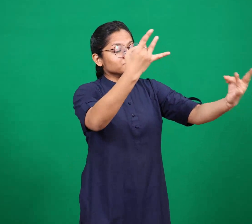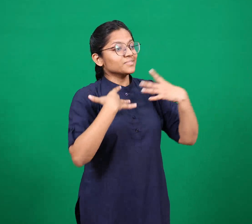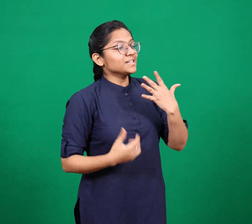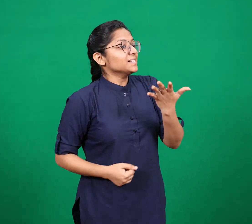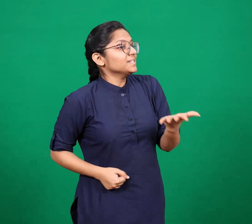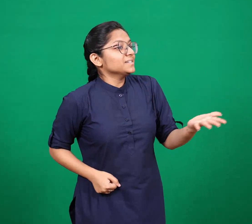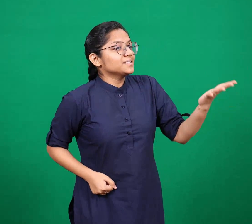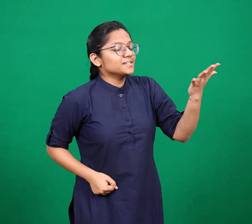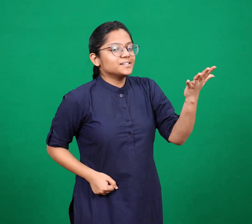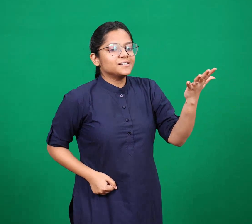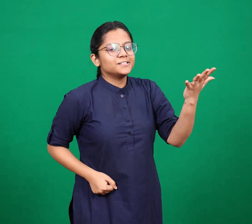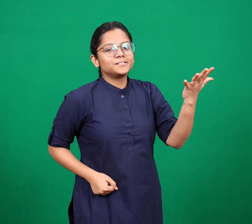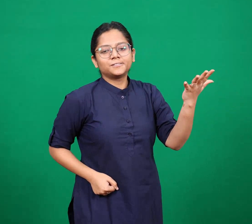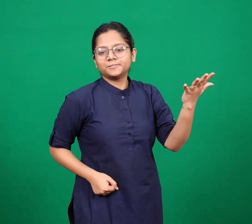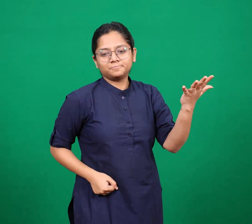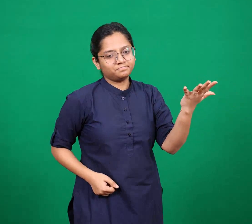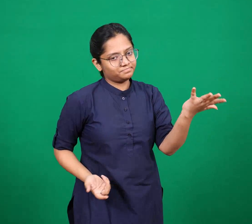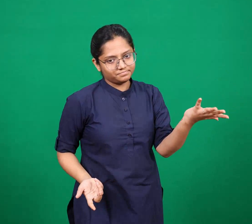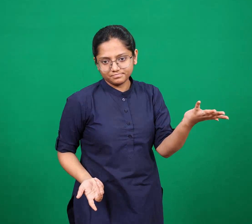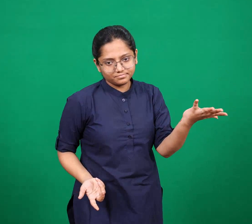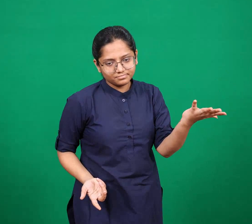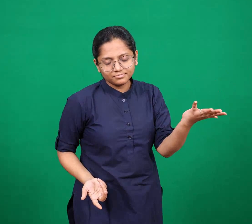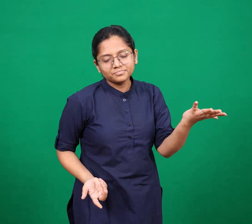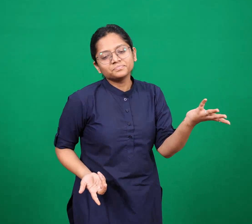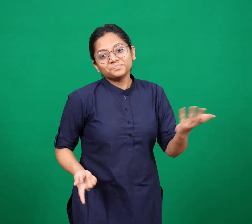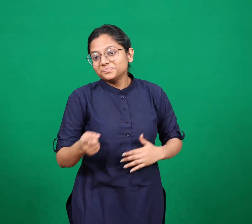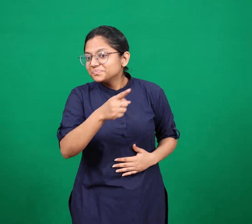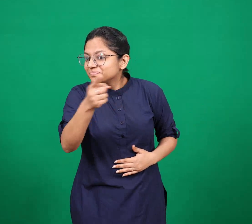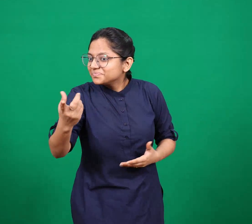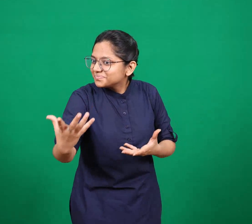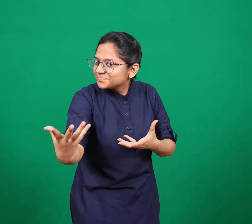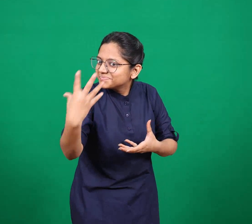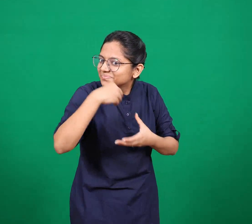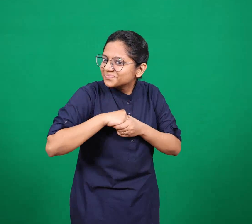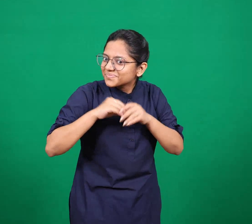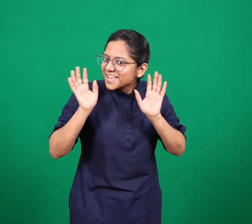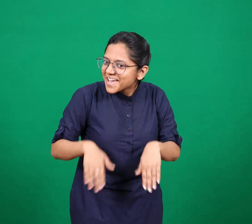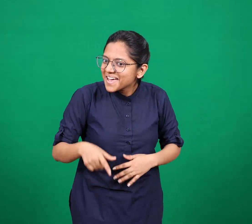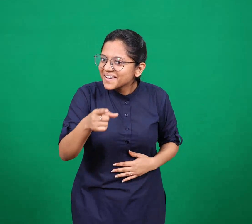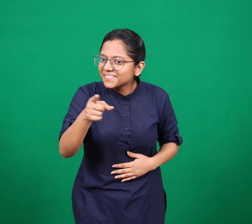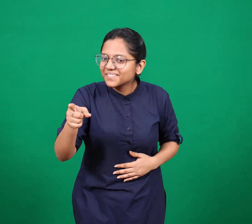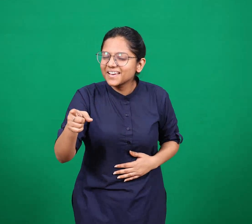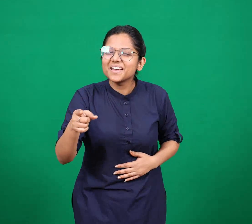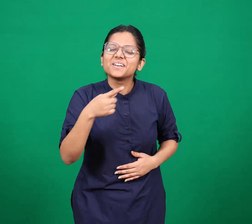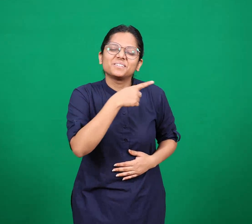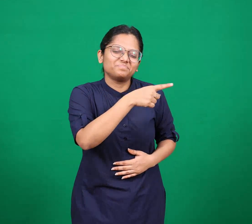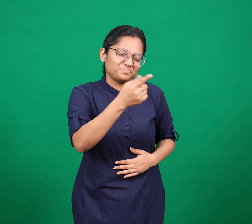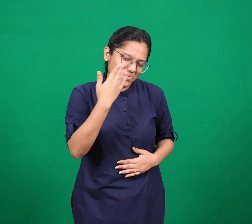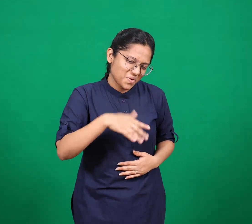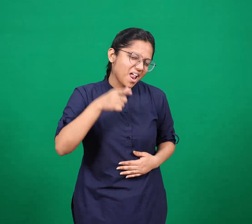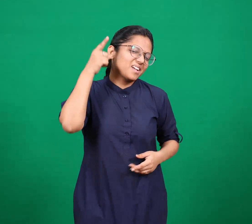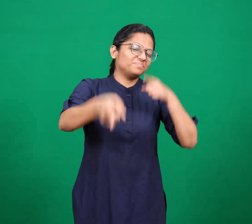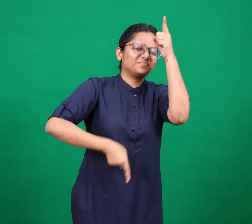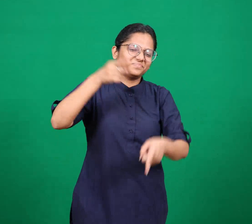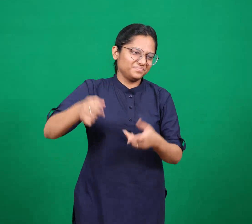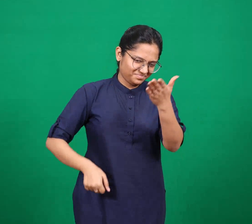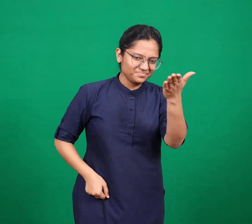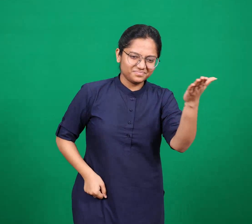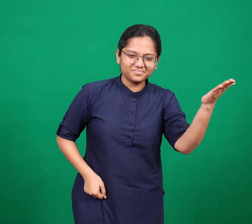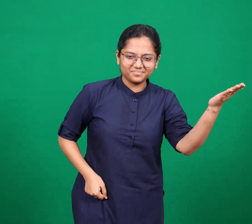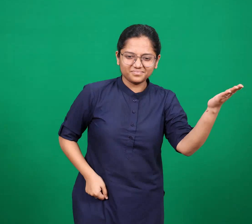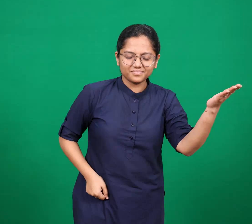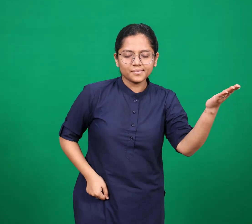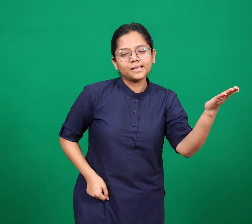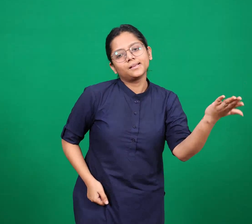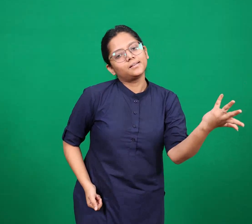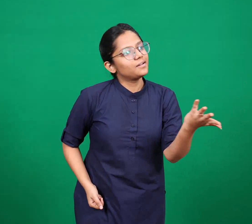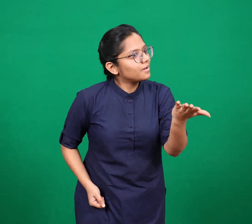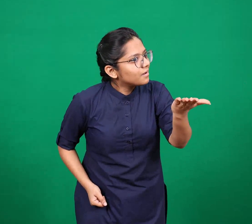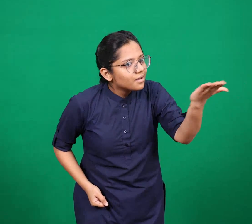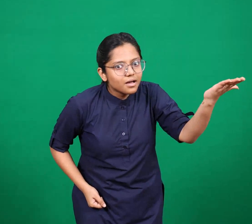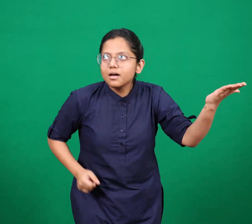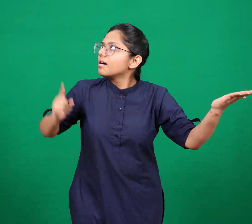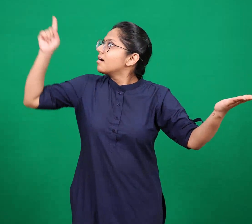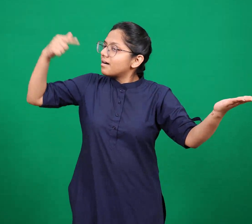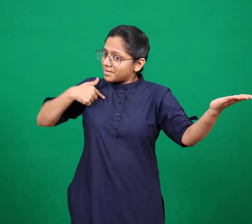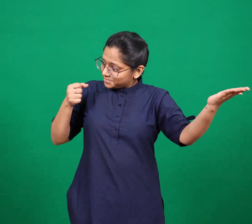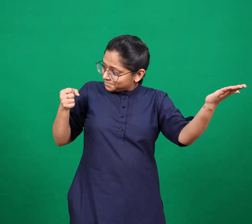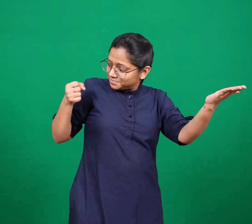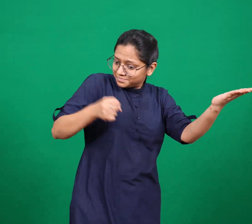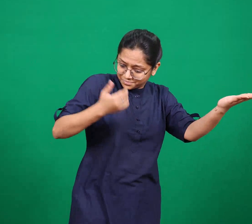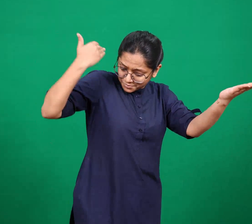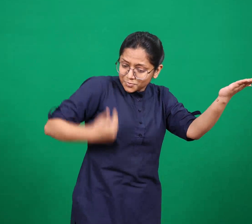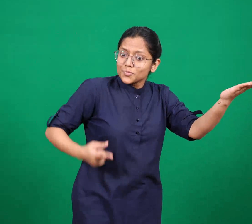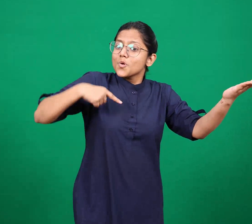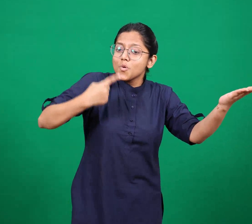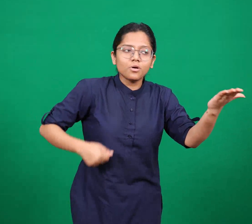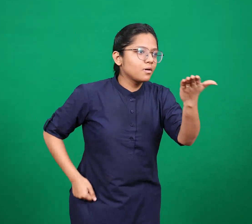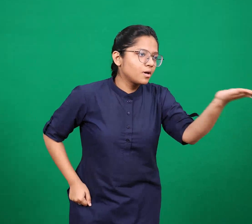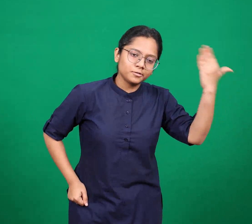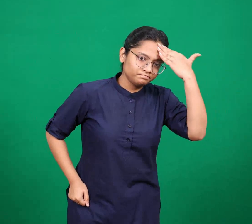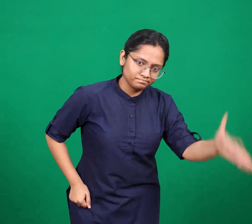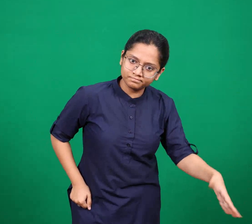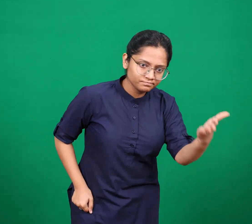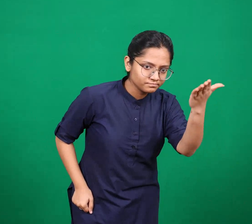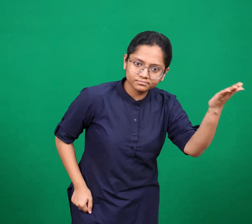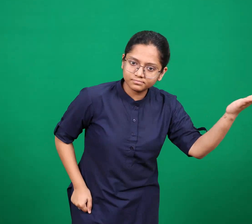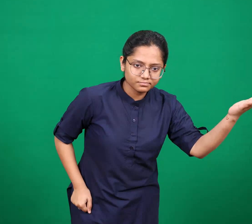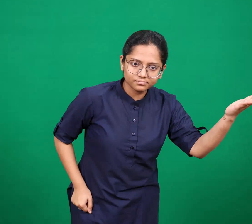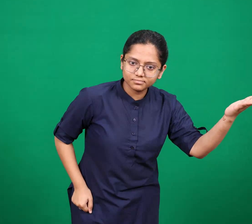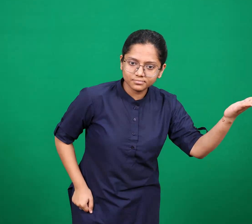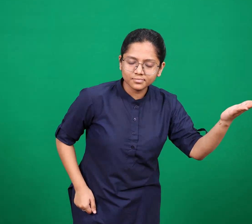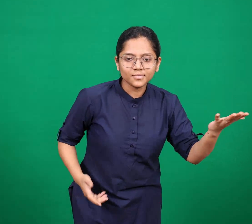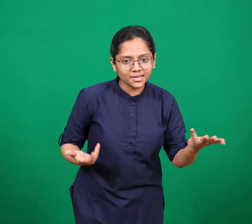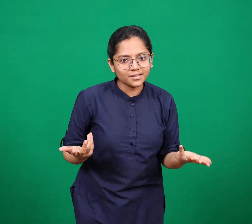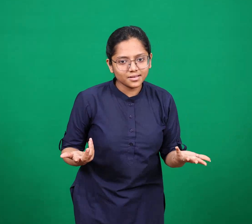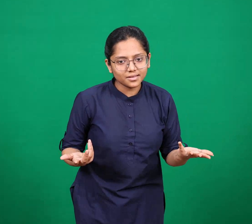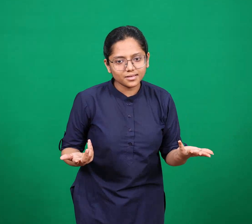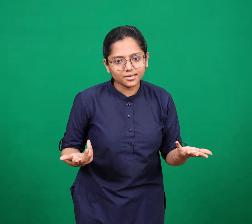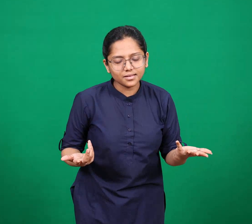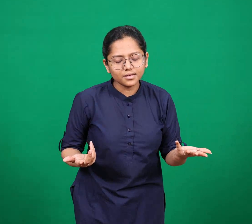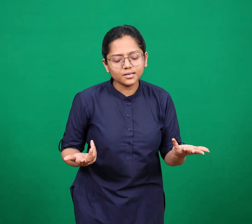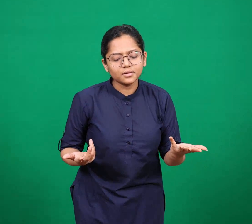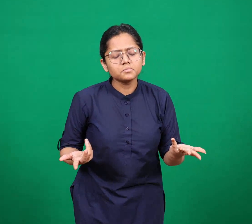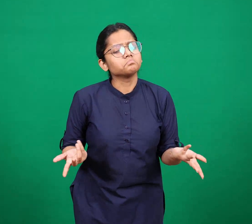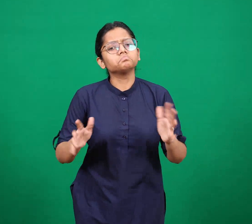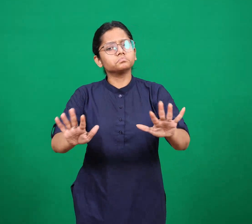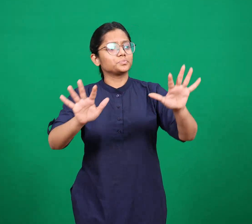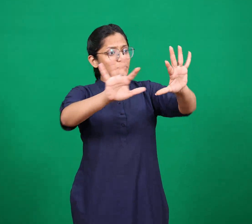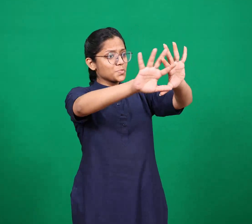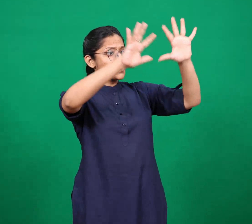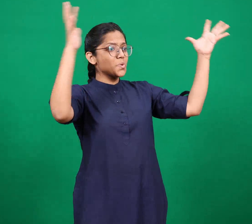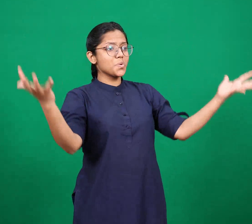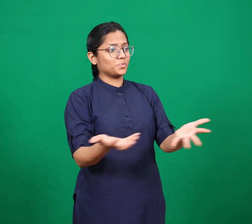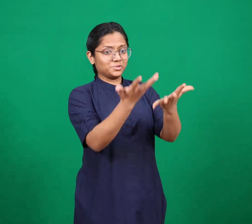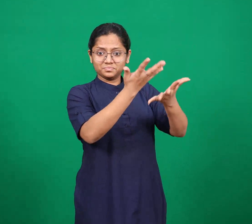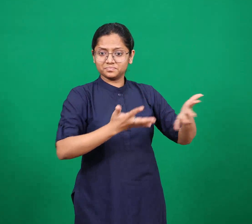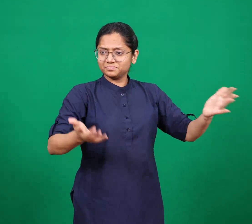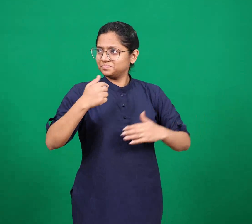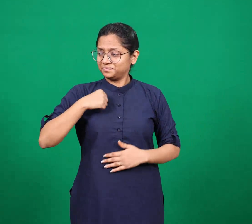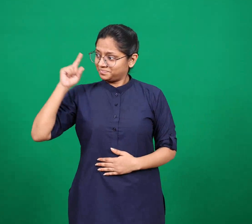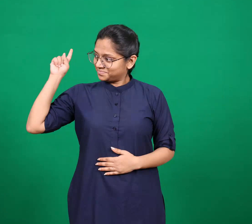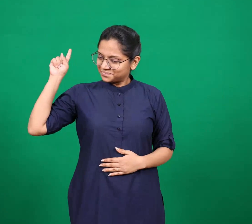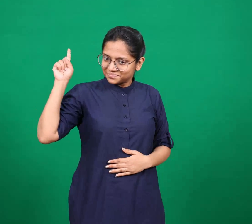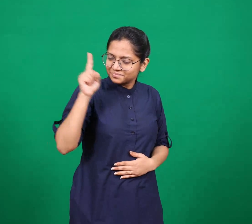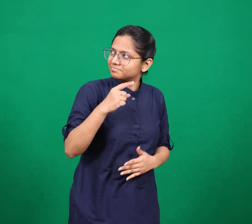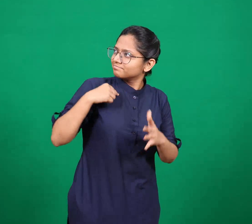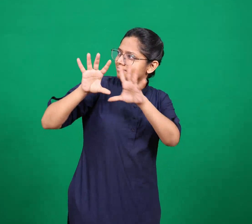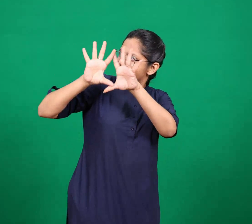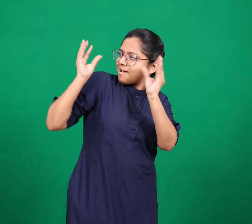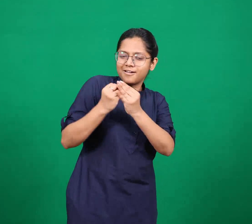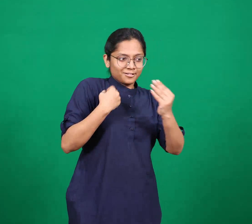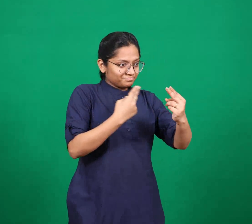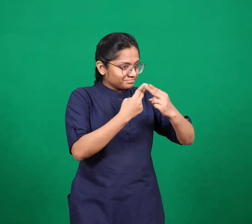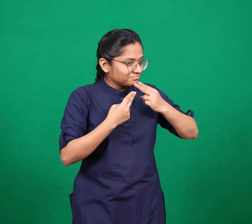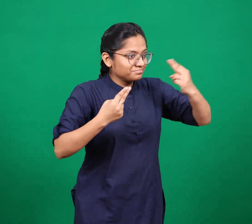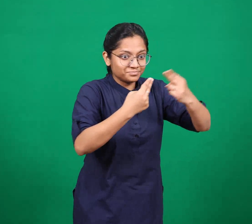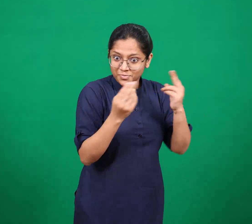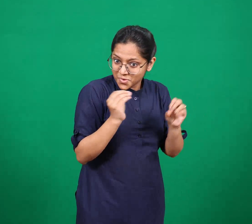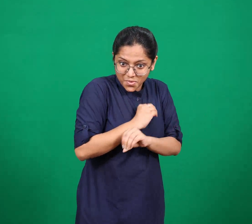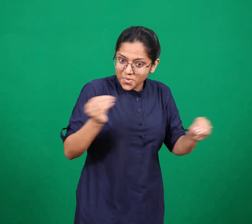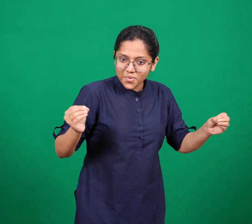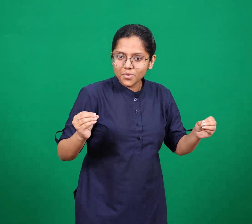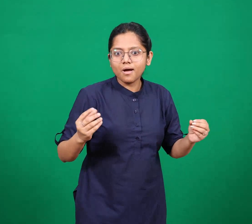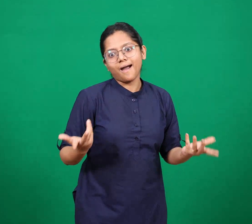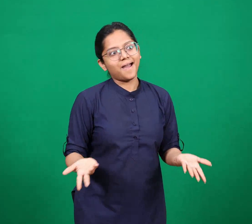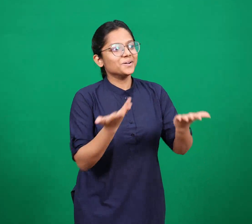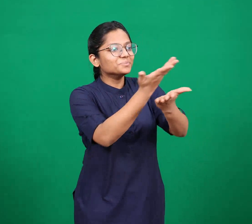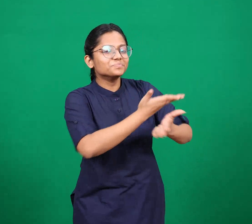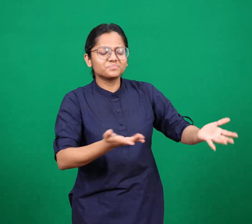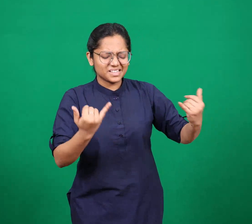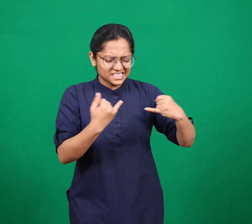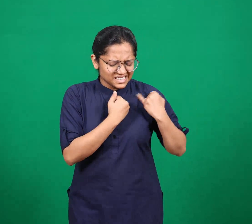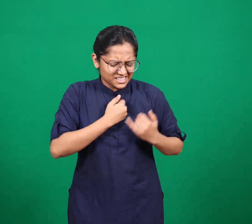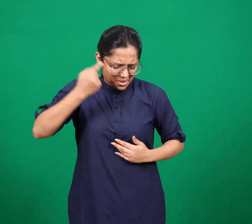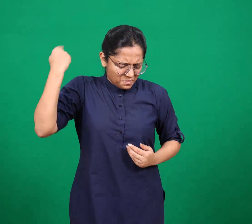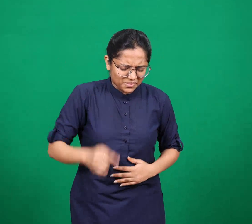But they will treat you like this because of My name, since they do not know the One who sent Me.